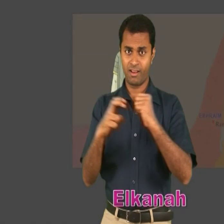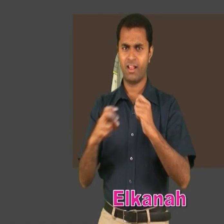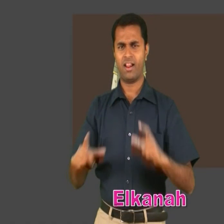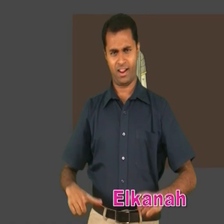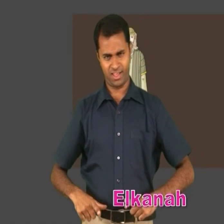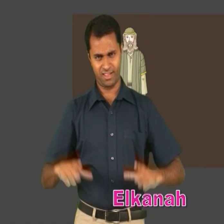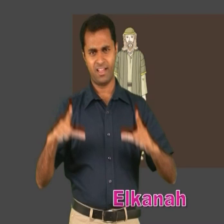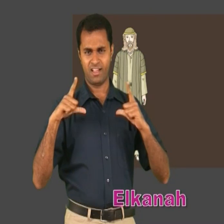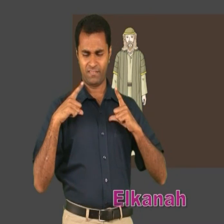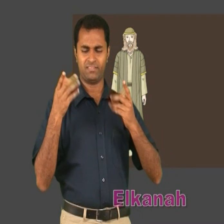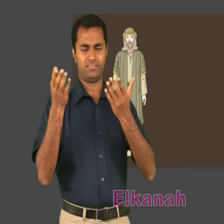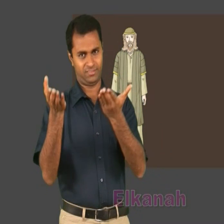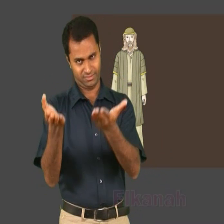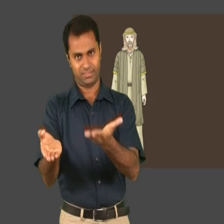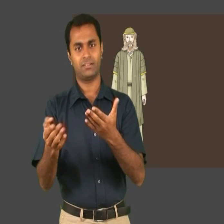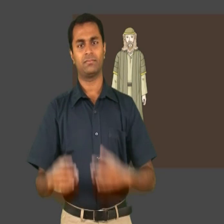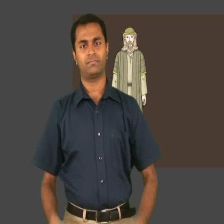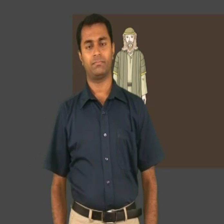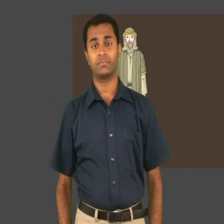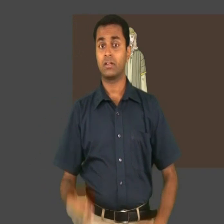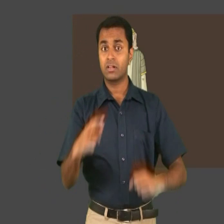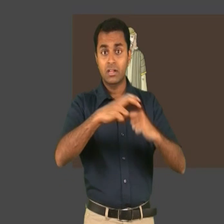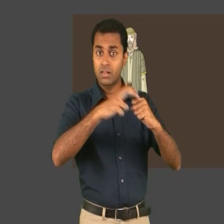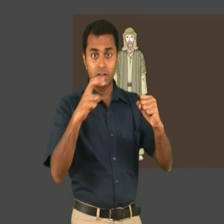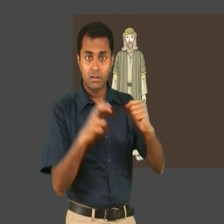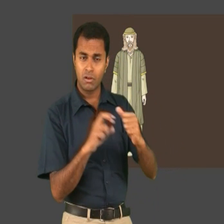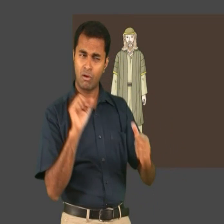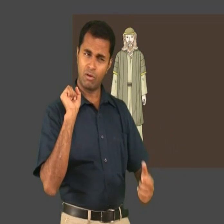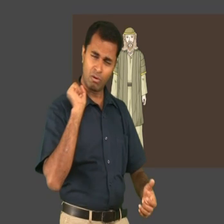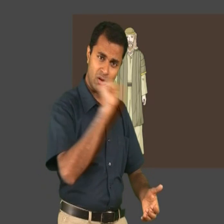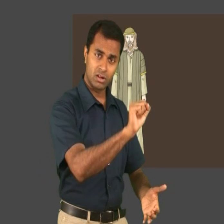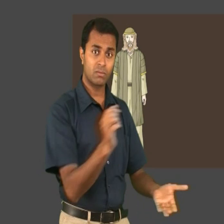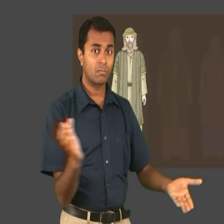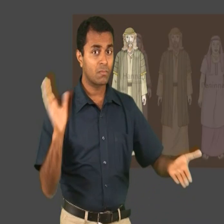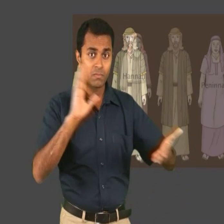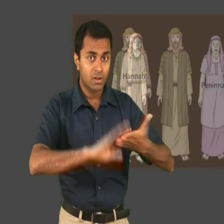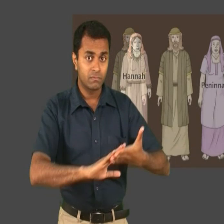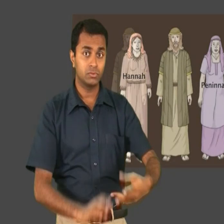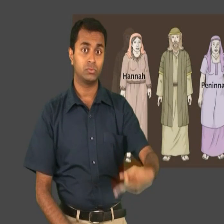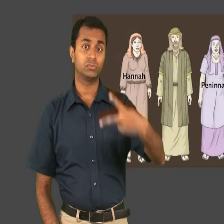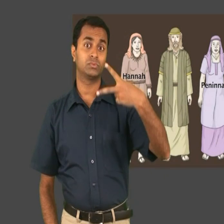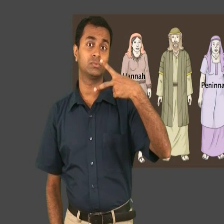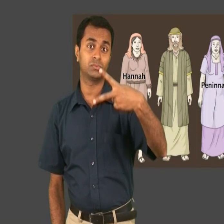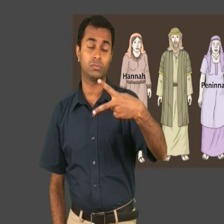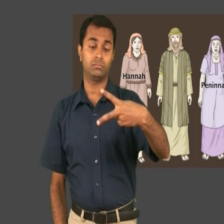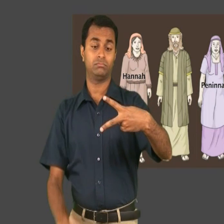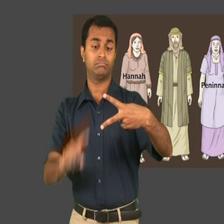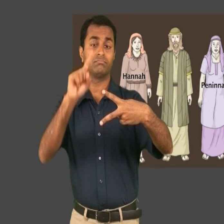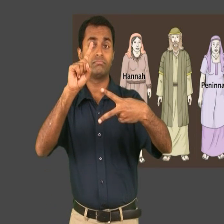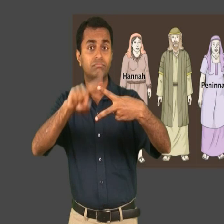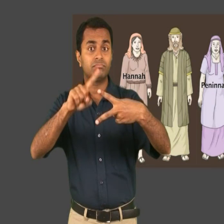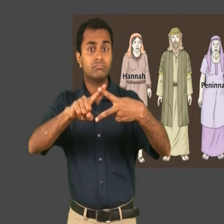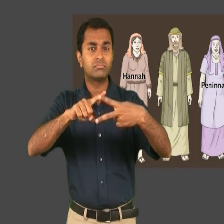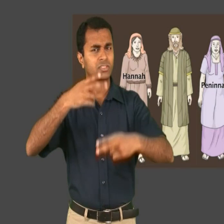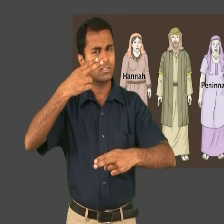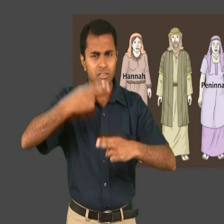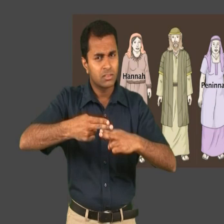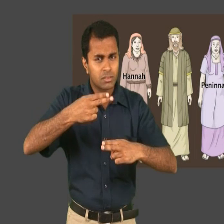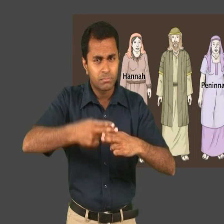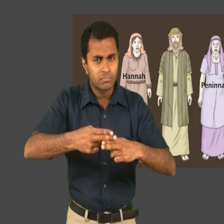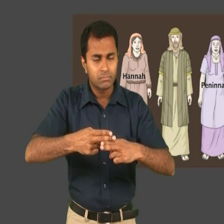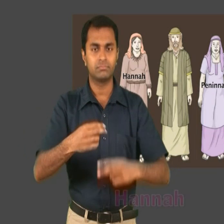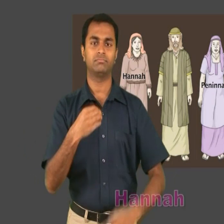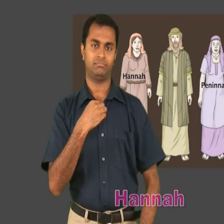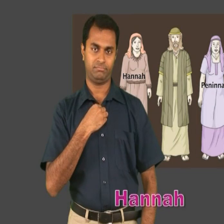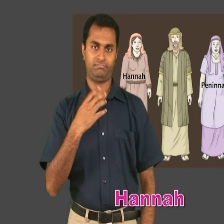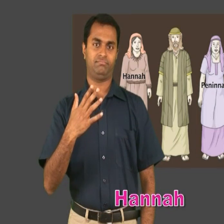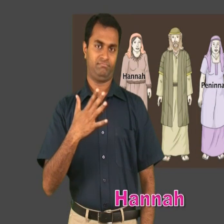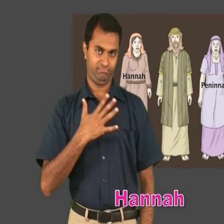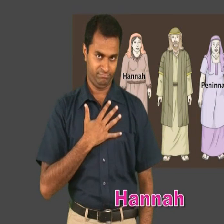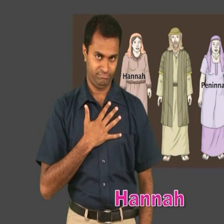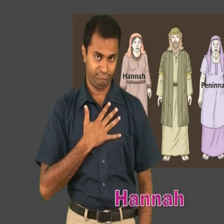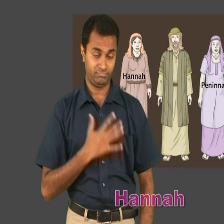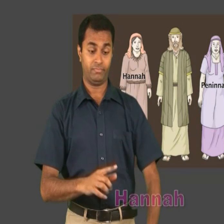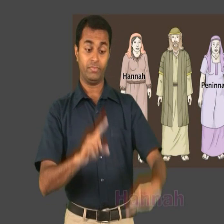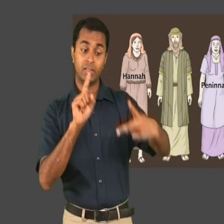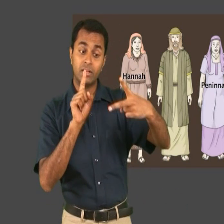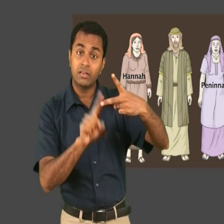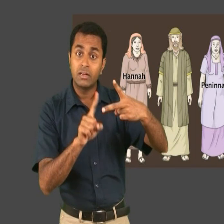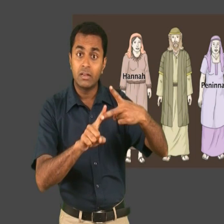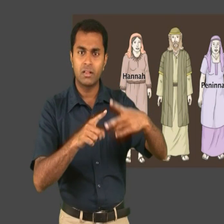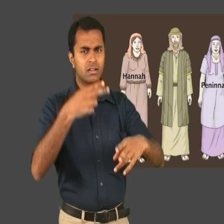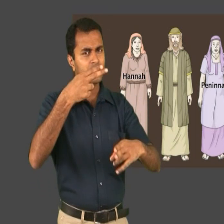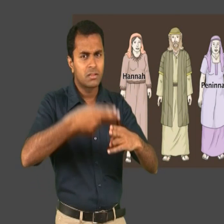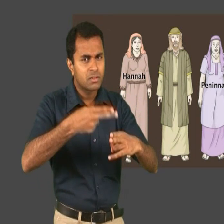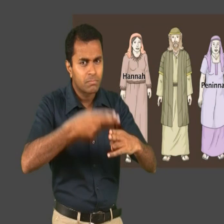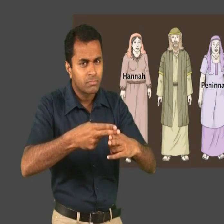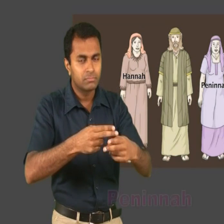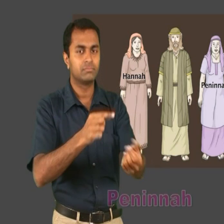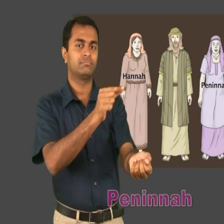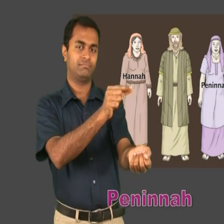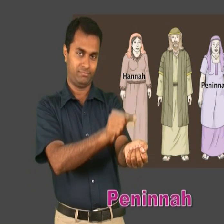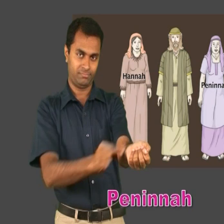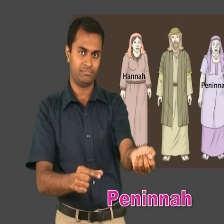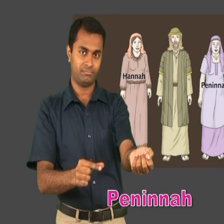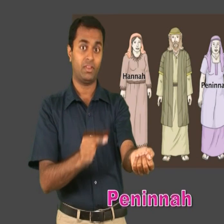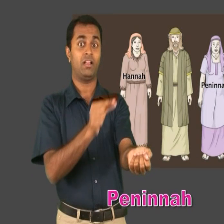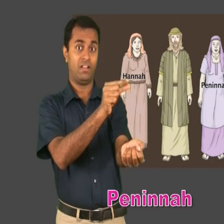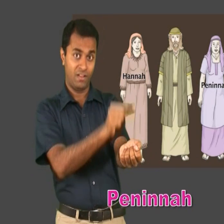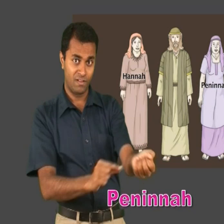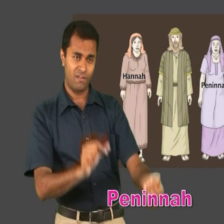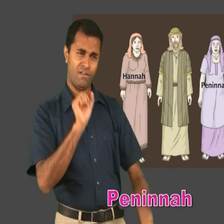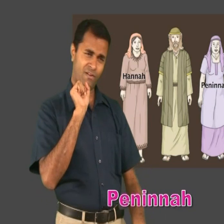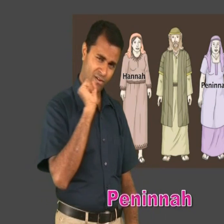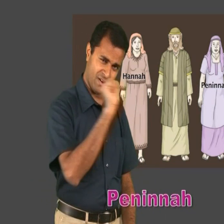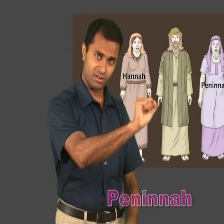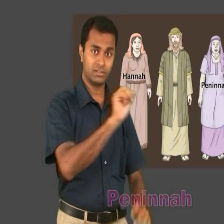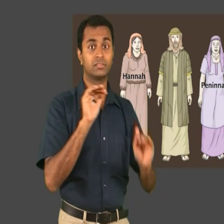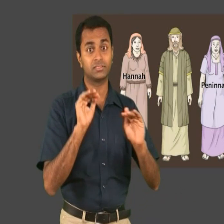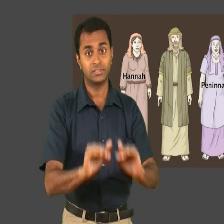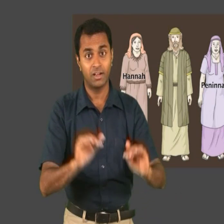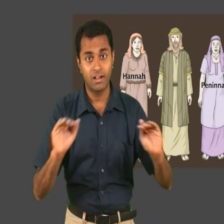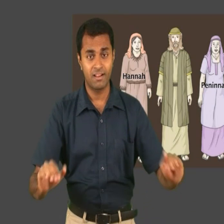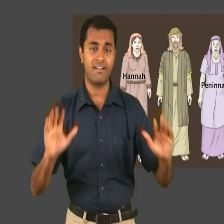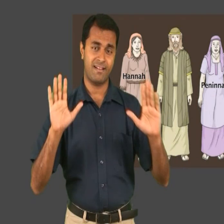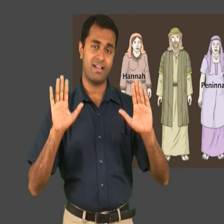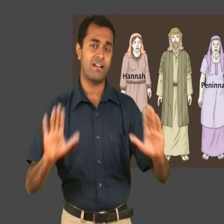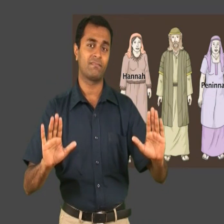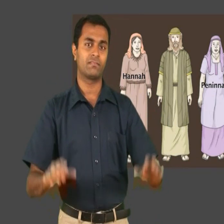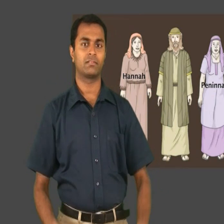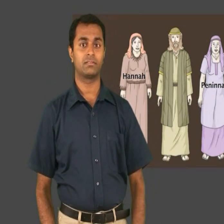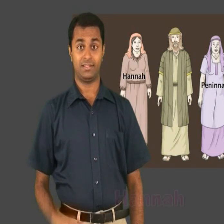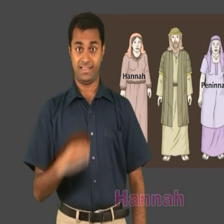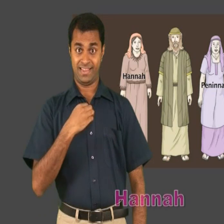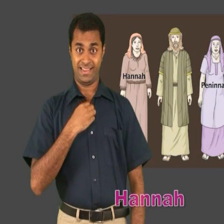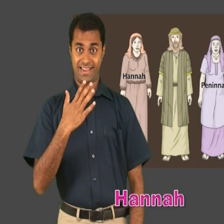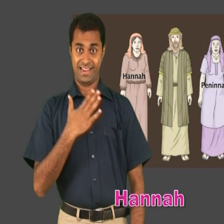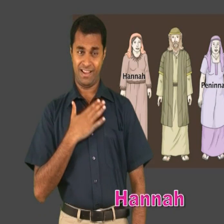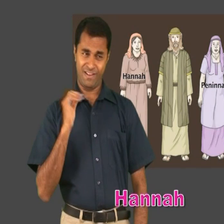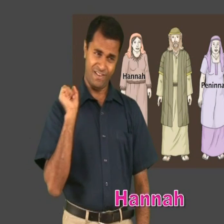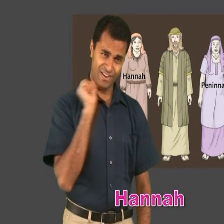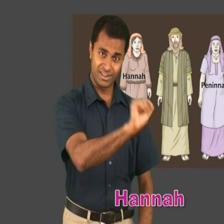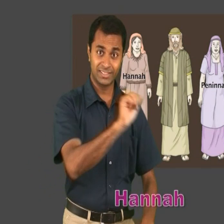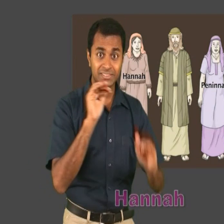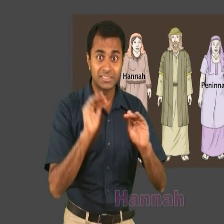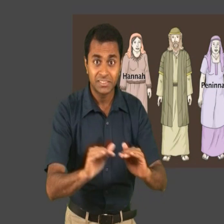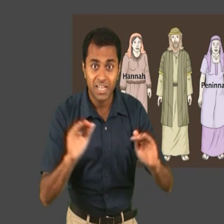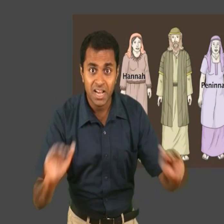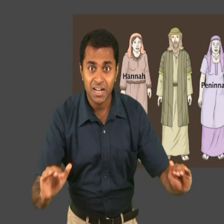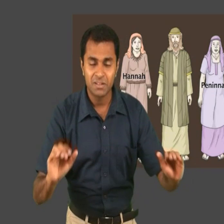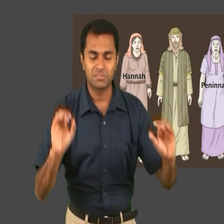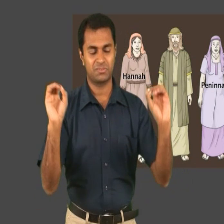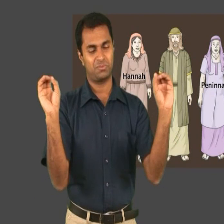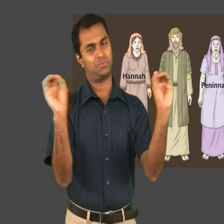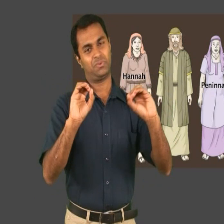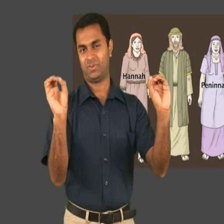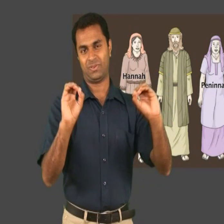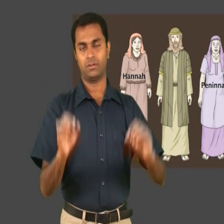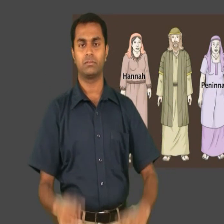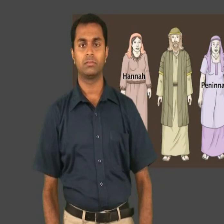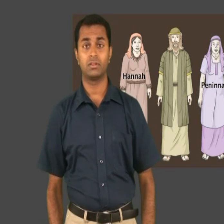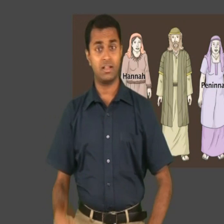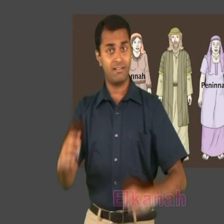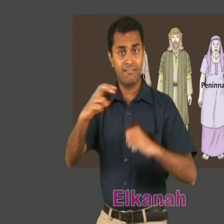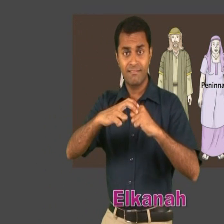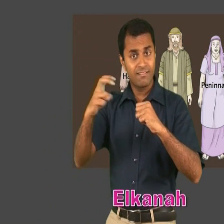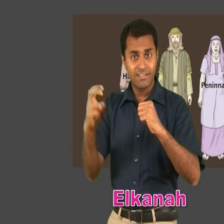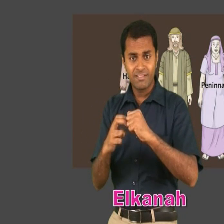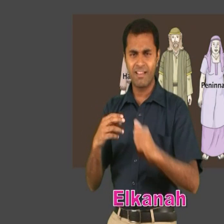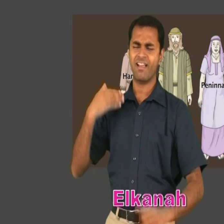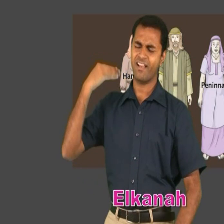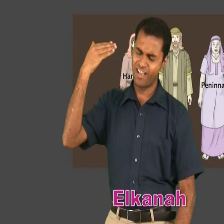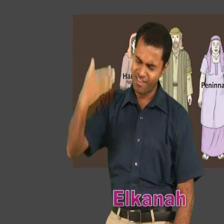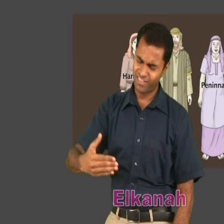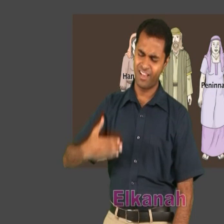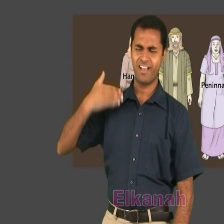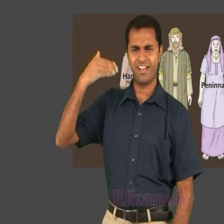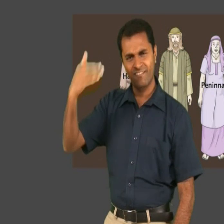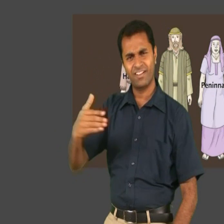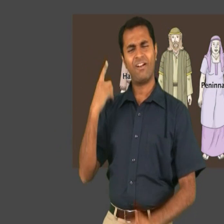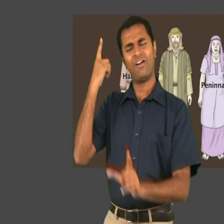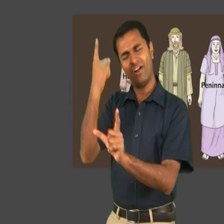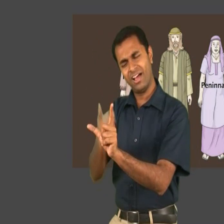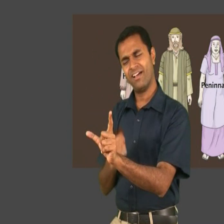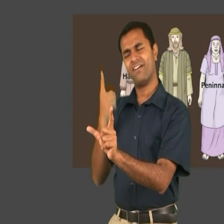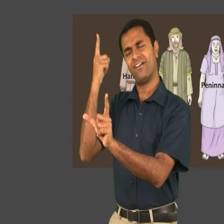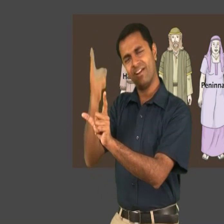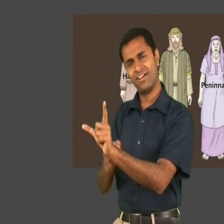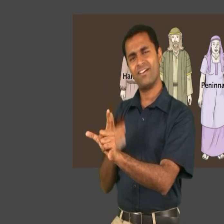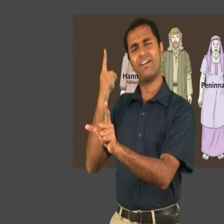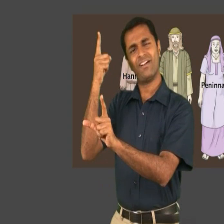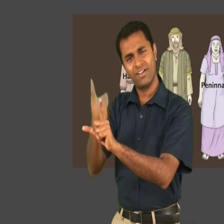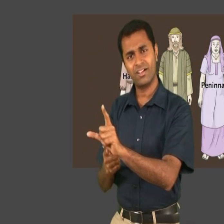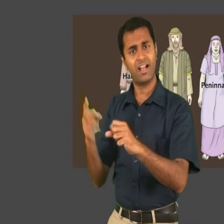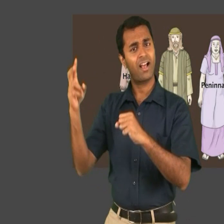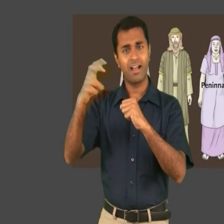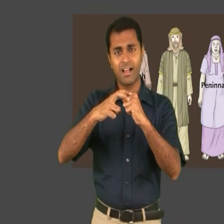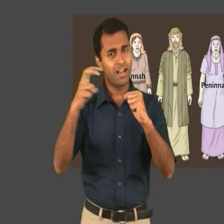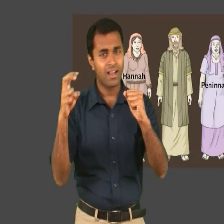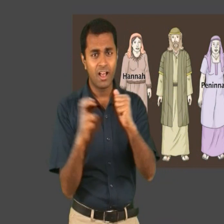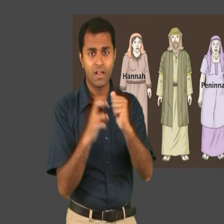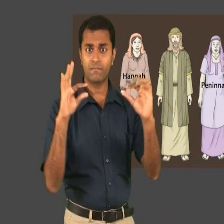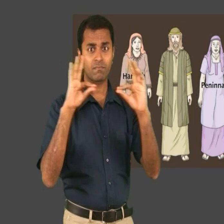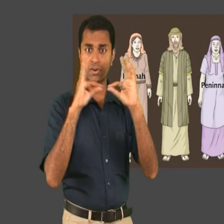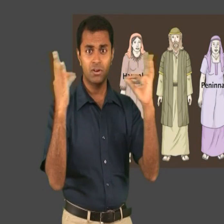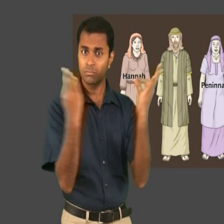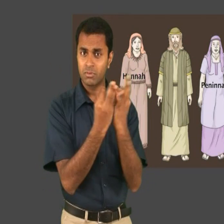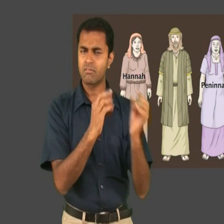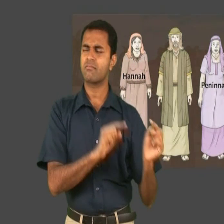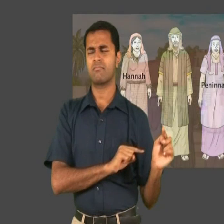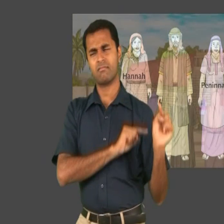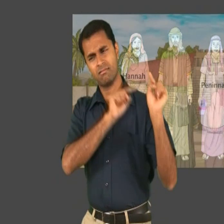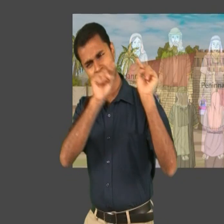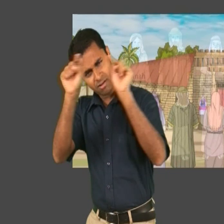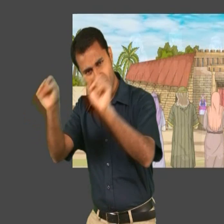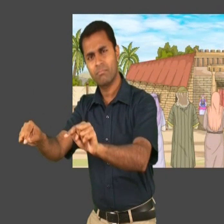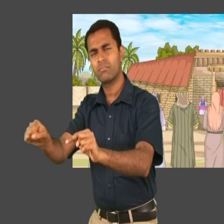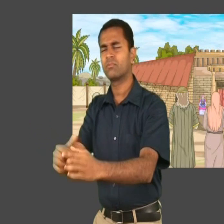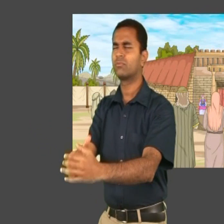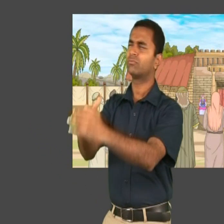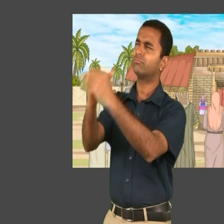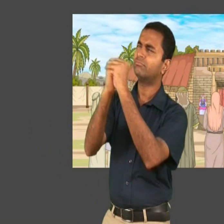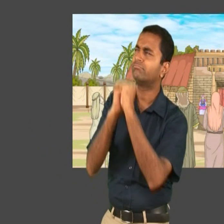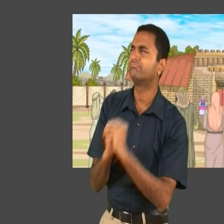He had two wives, one named Hannah and the other Peninnah. And Peninnah had children, but Hannah had none.